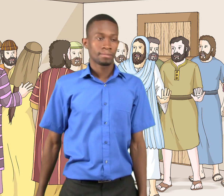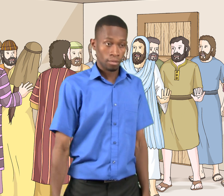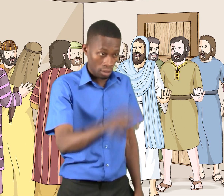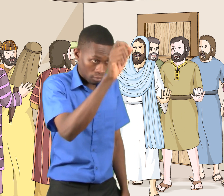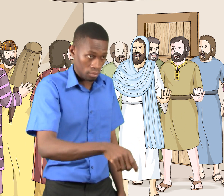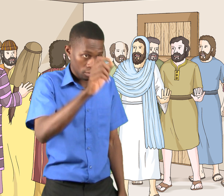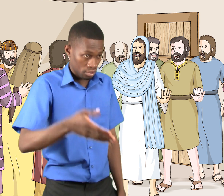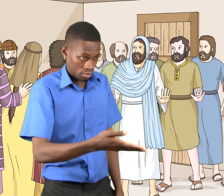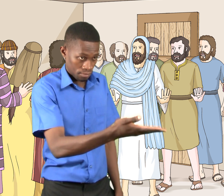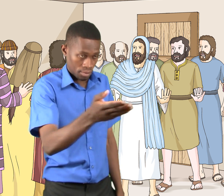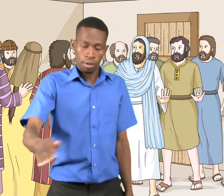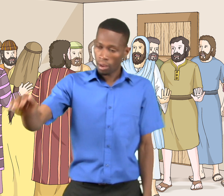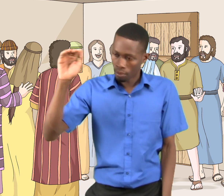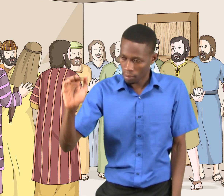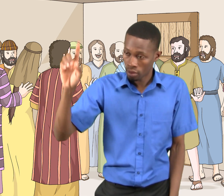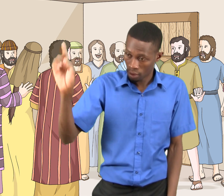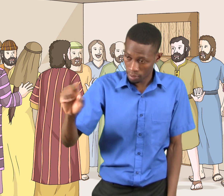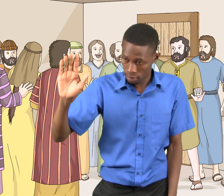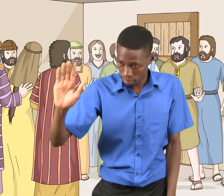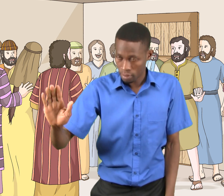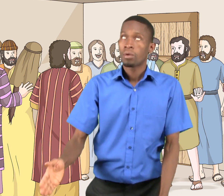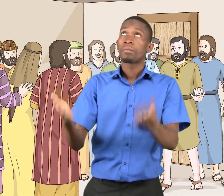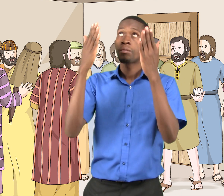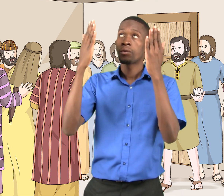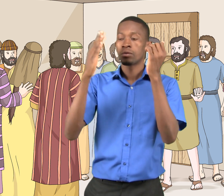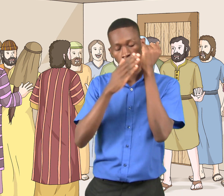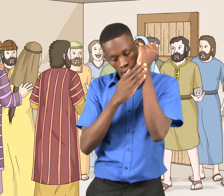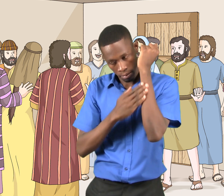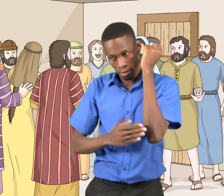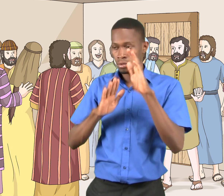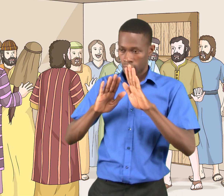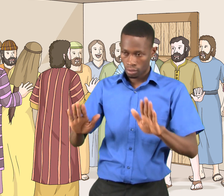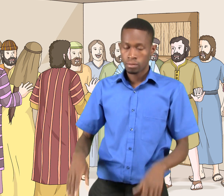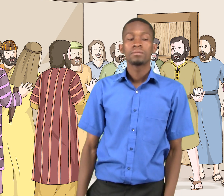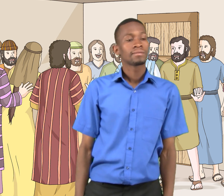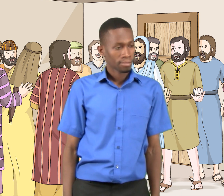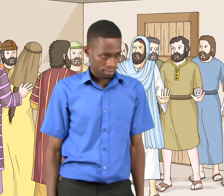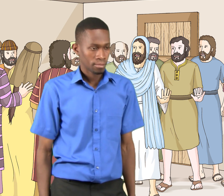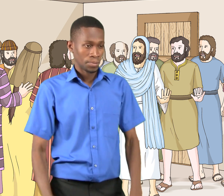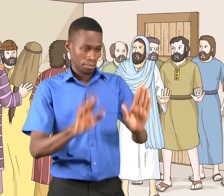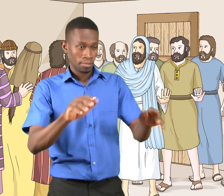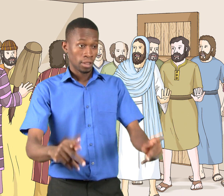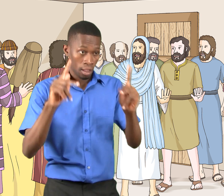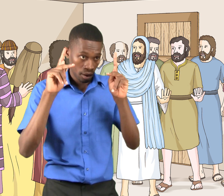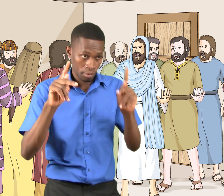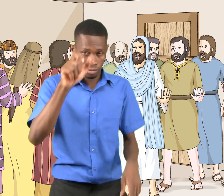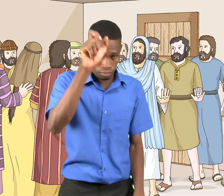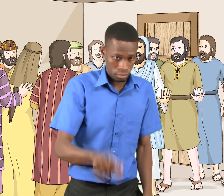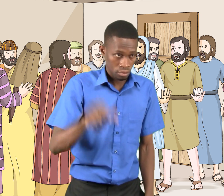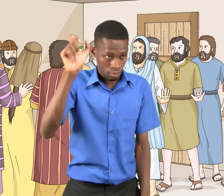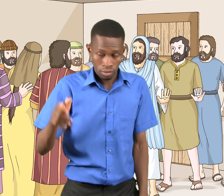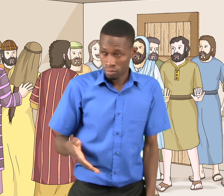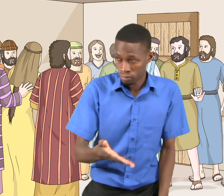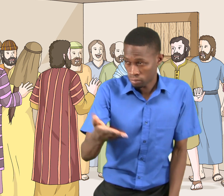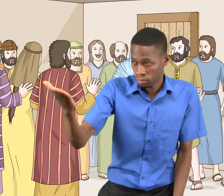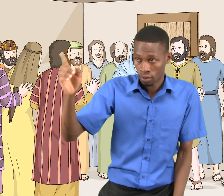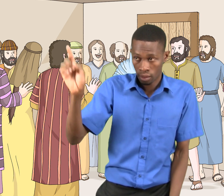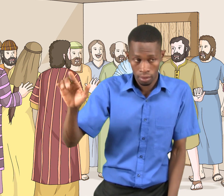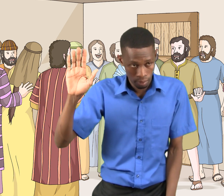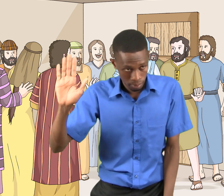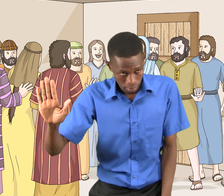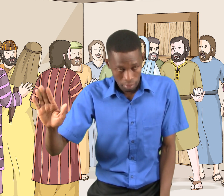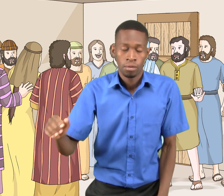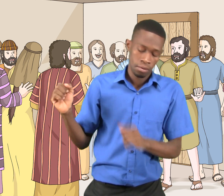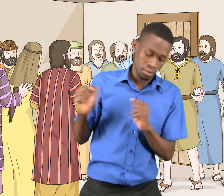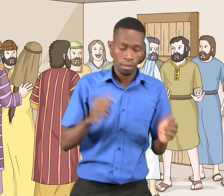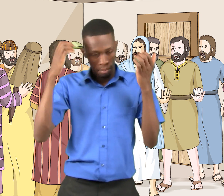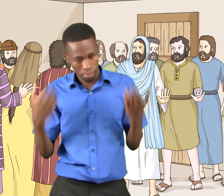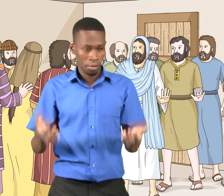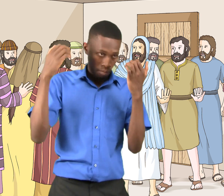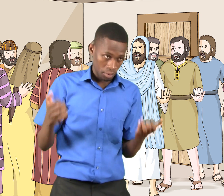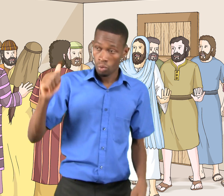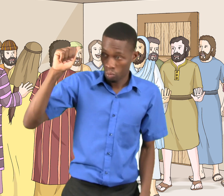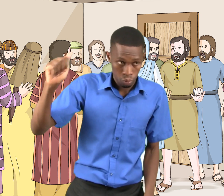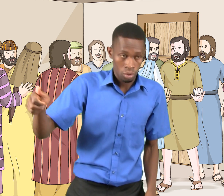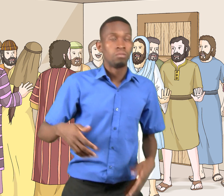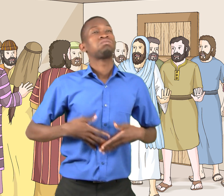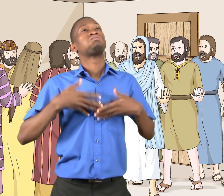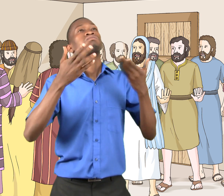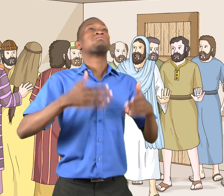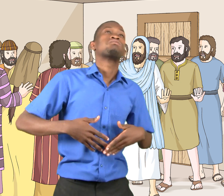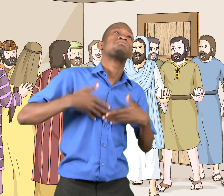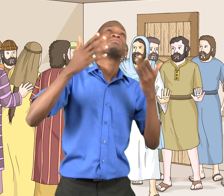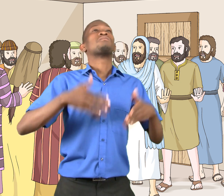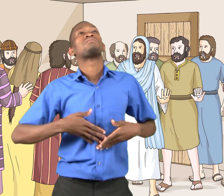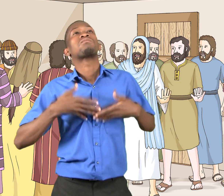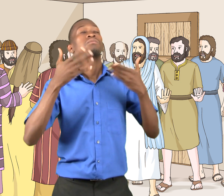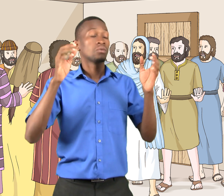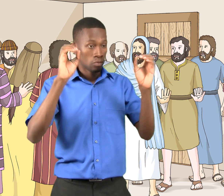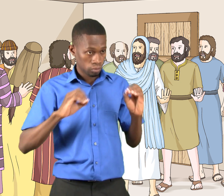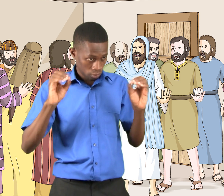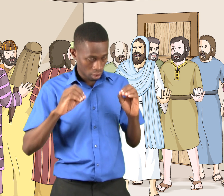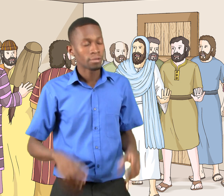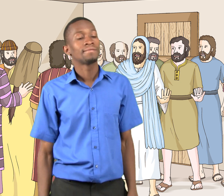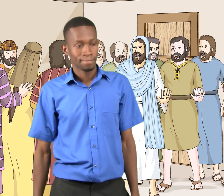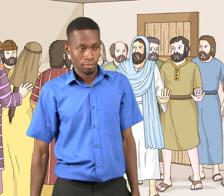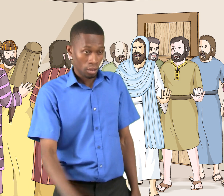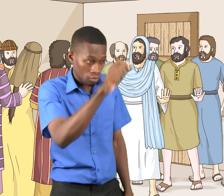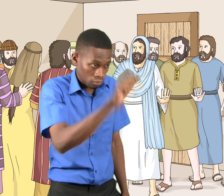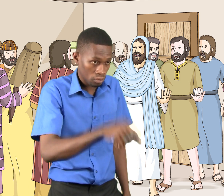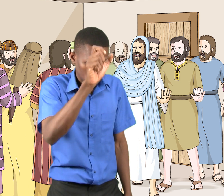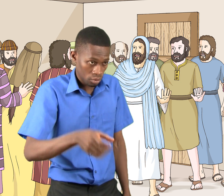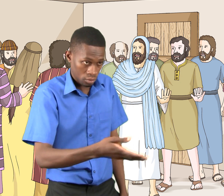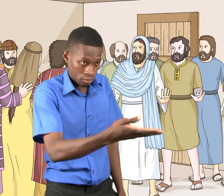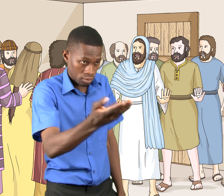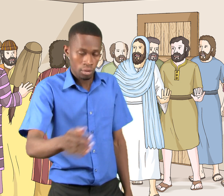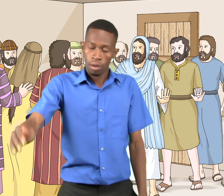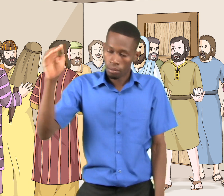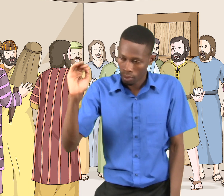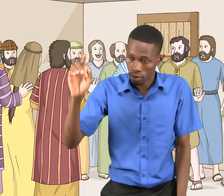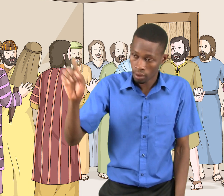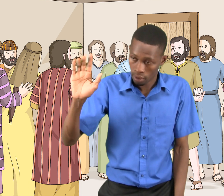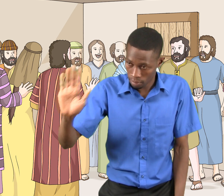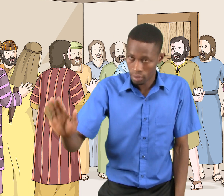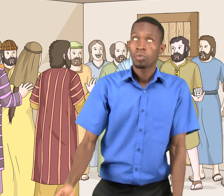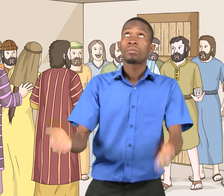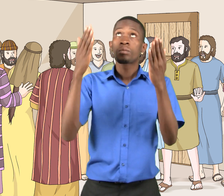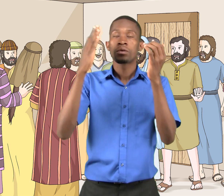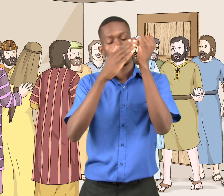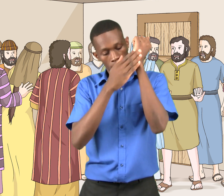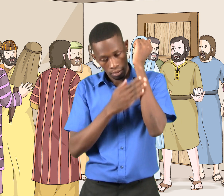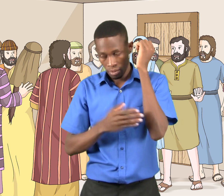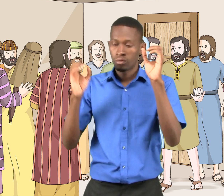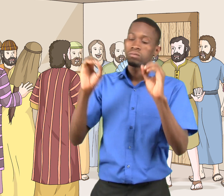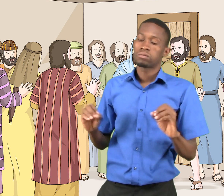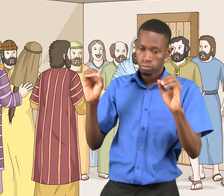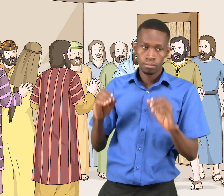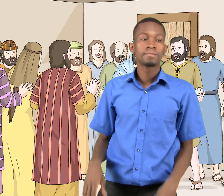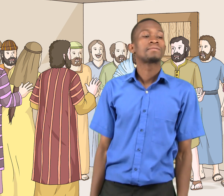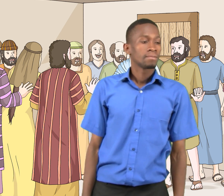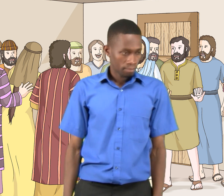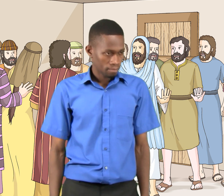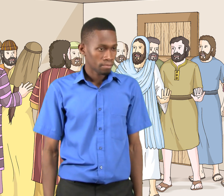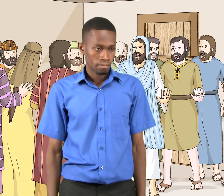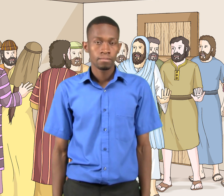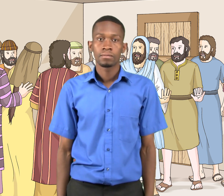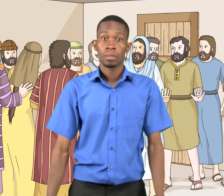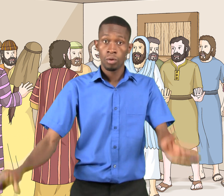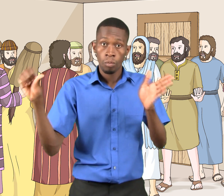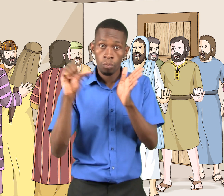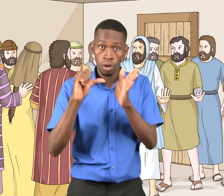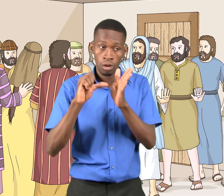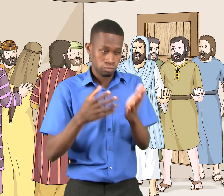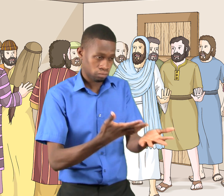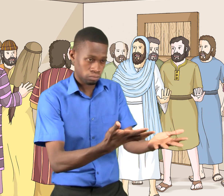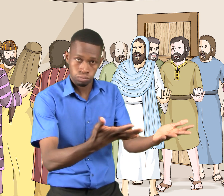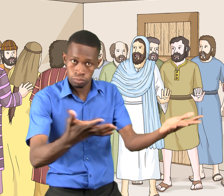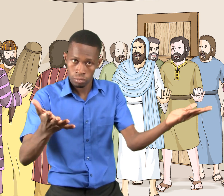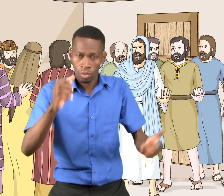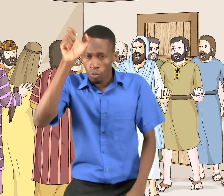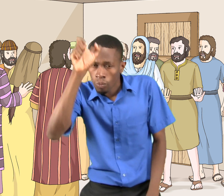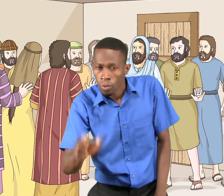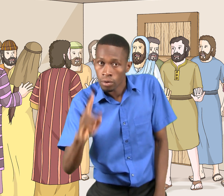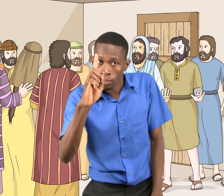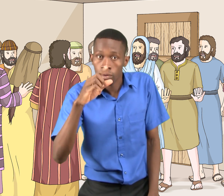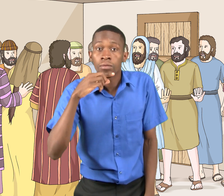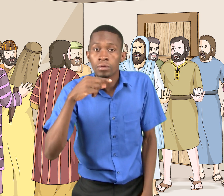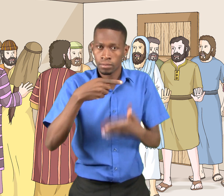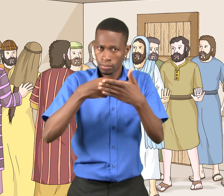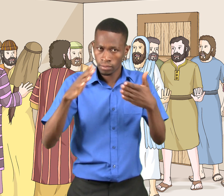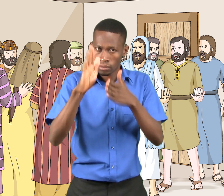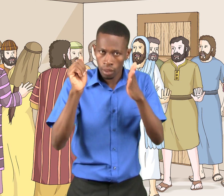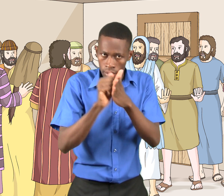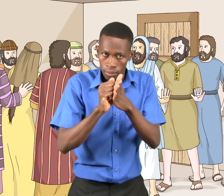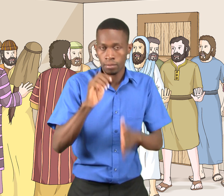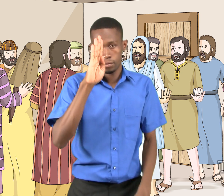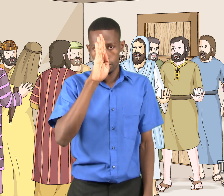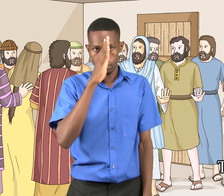Now Thomas called Didymus, one of the Twelve, was not with the disciples when Jesus came.